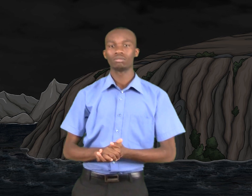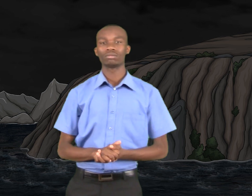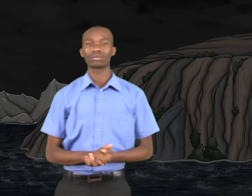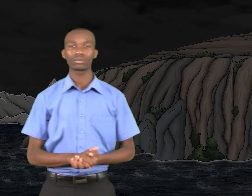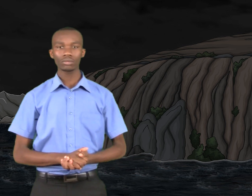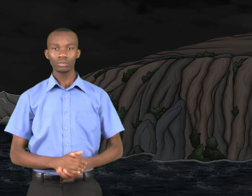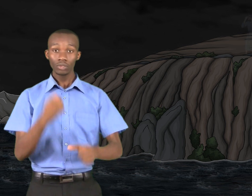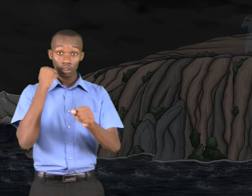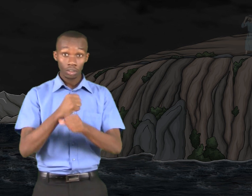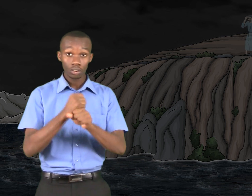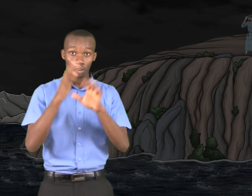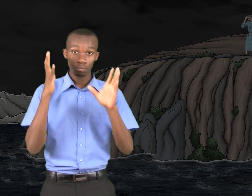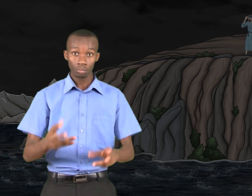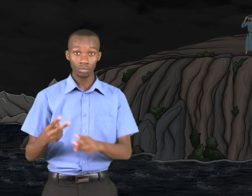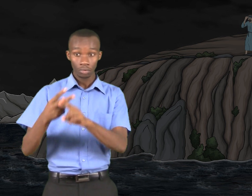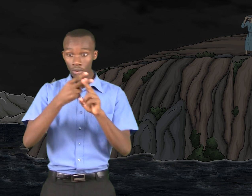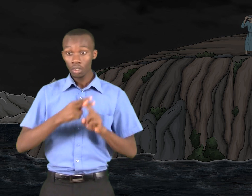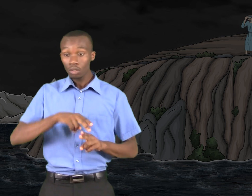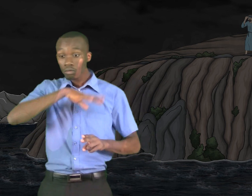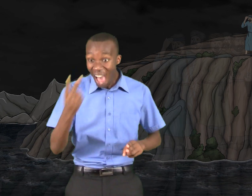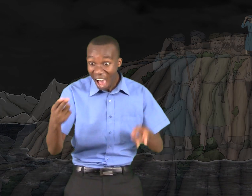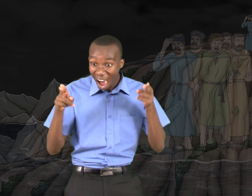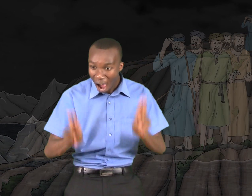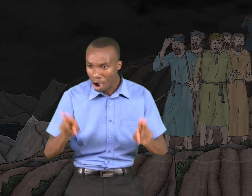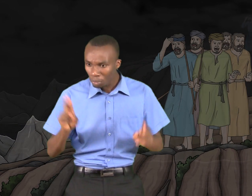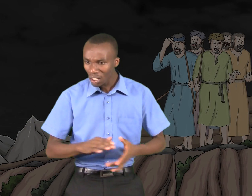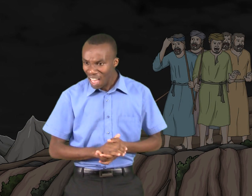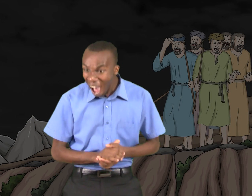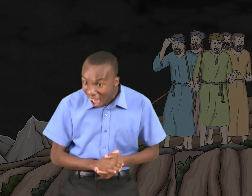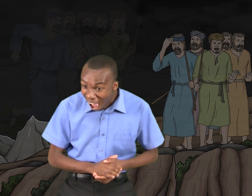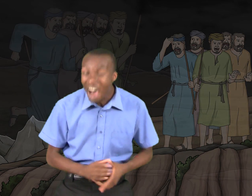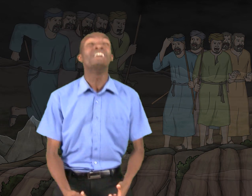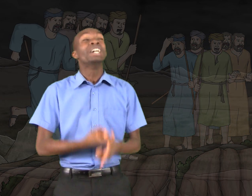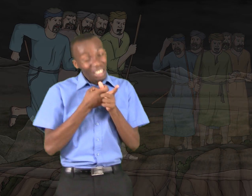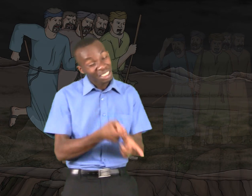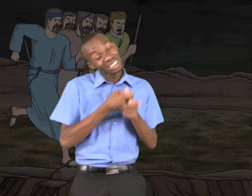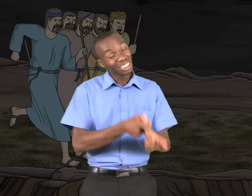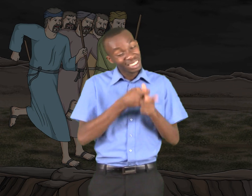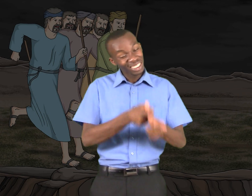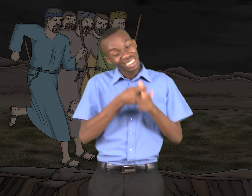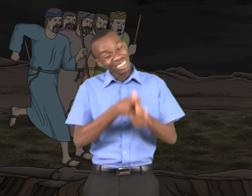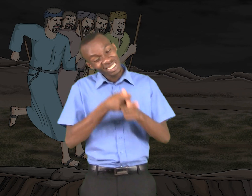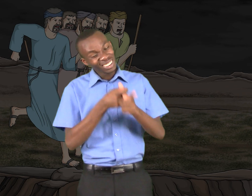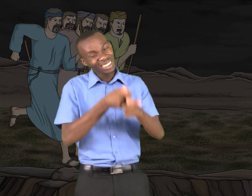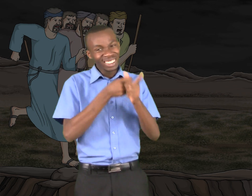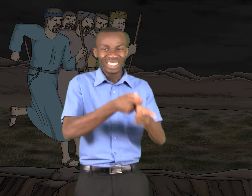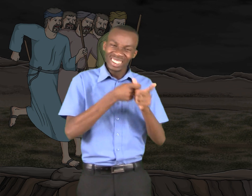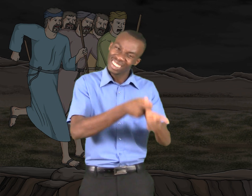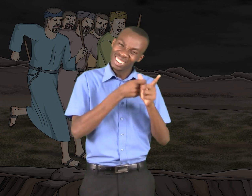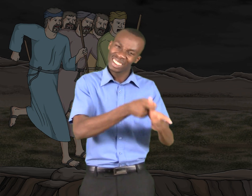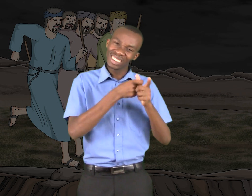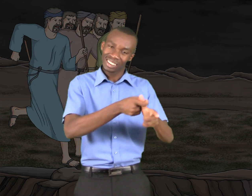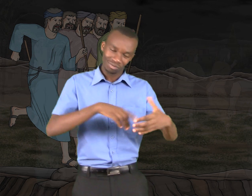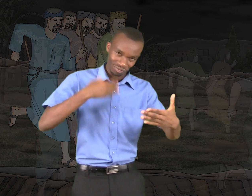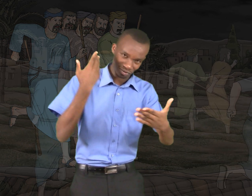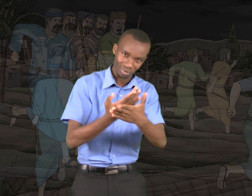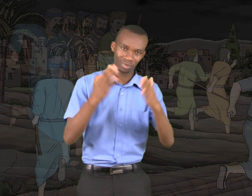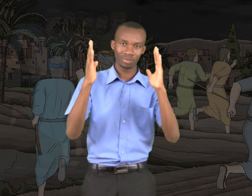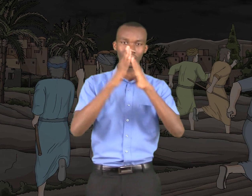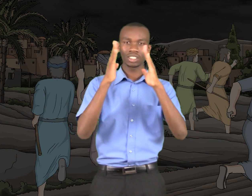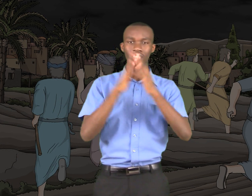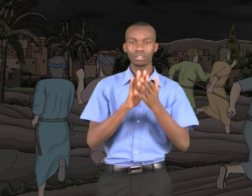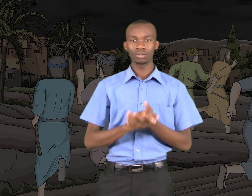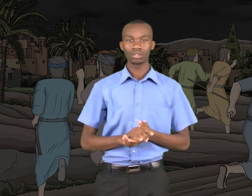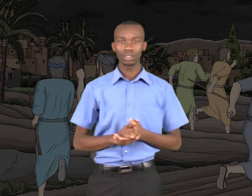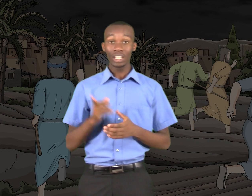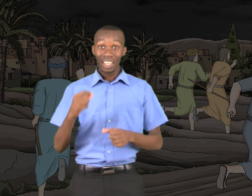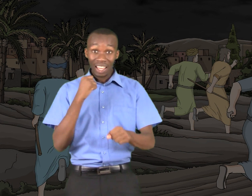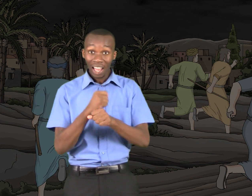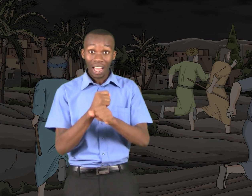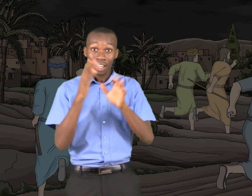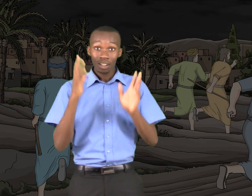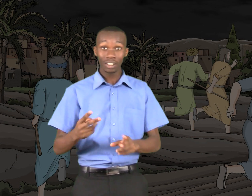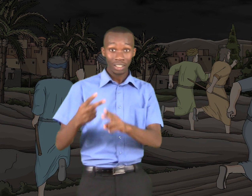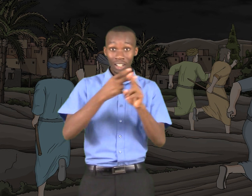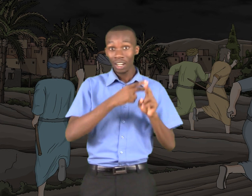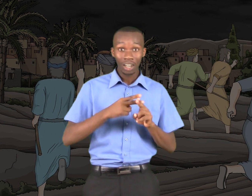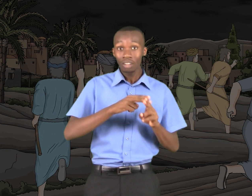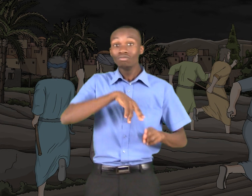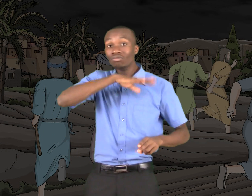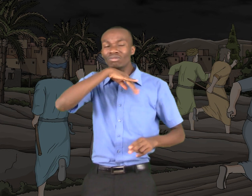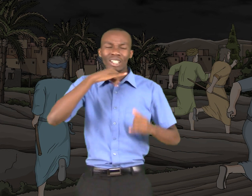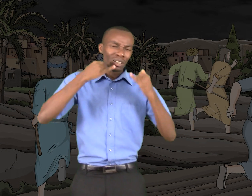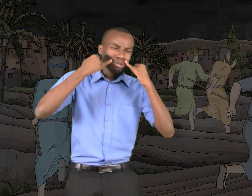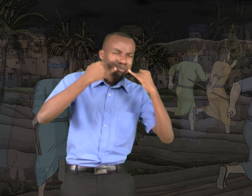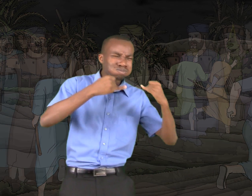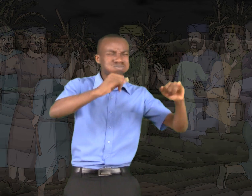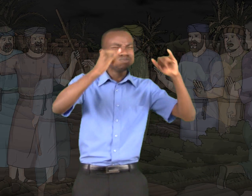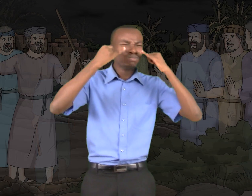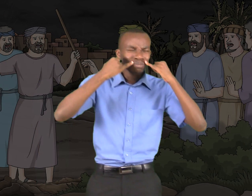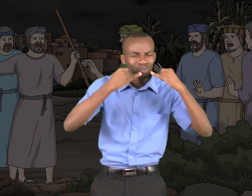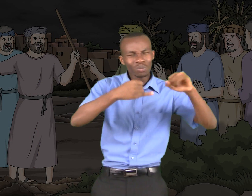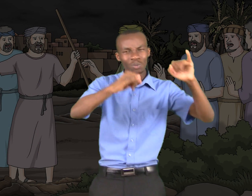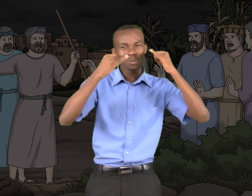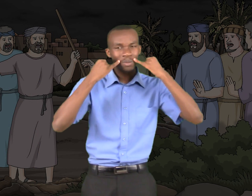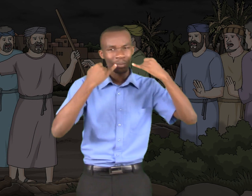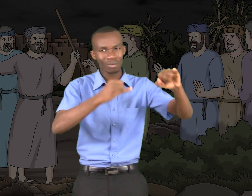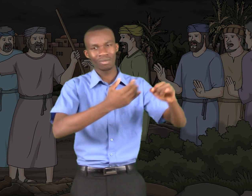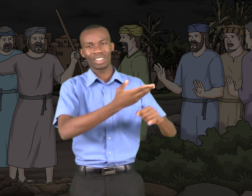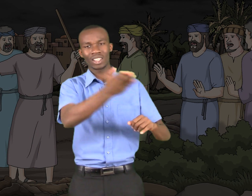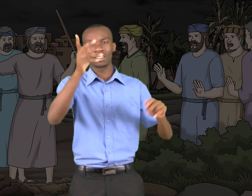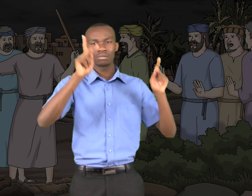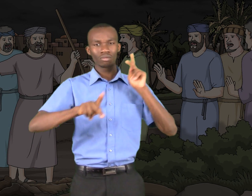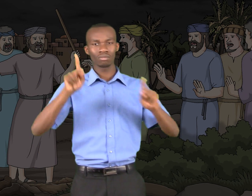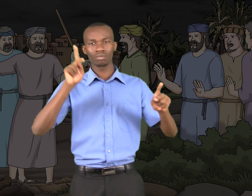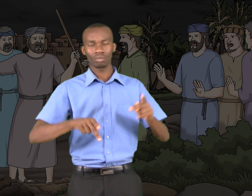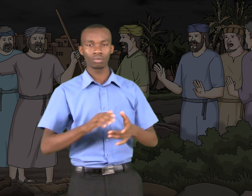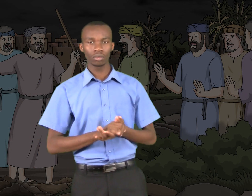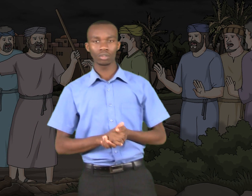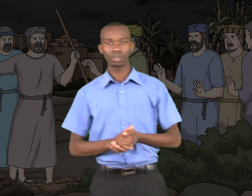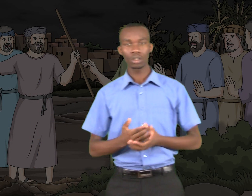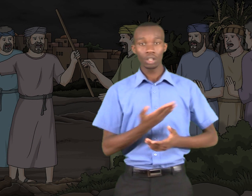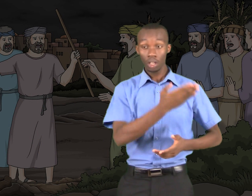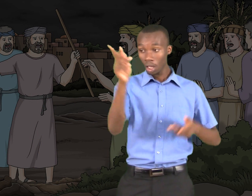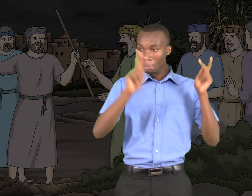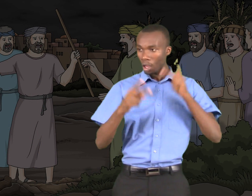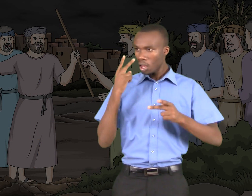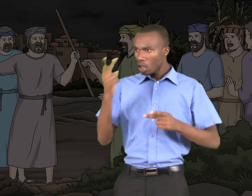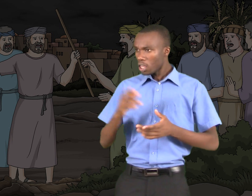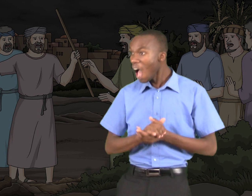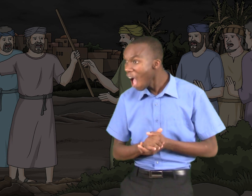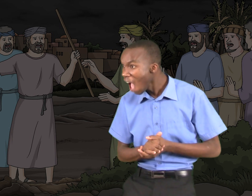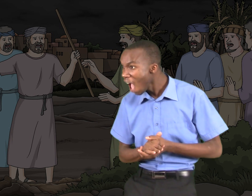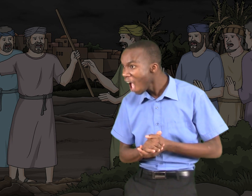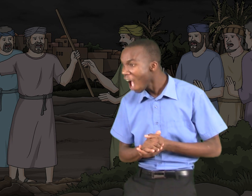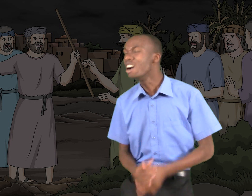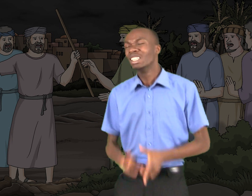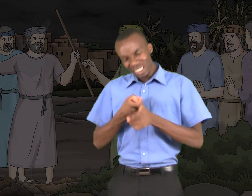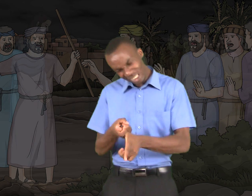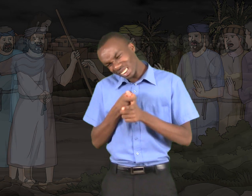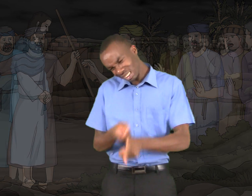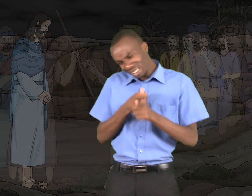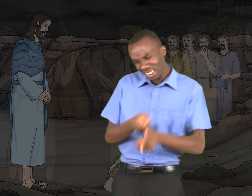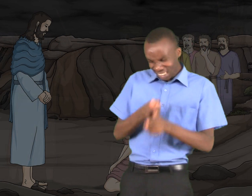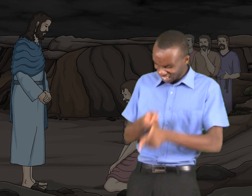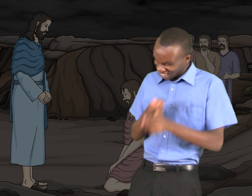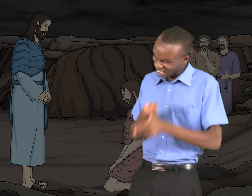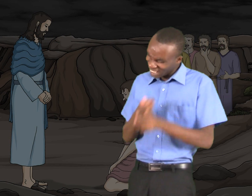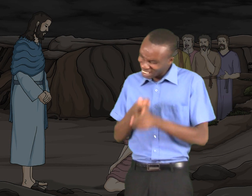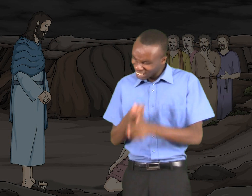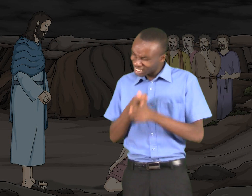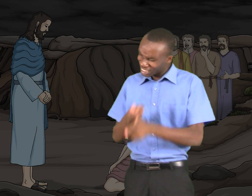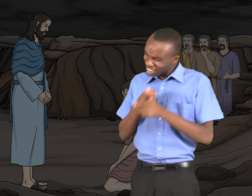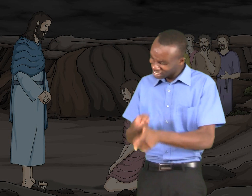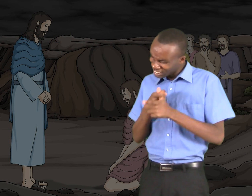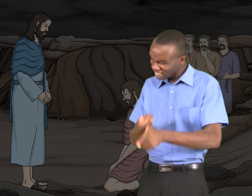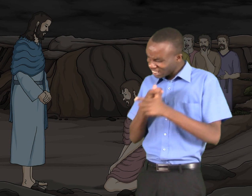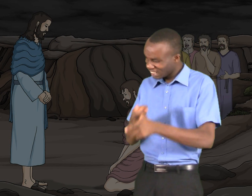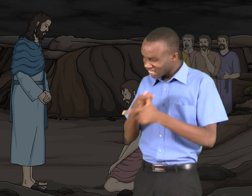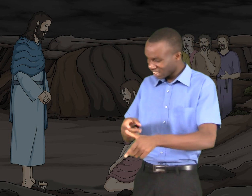Those tending the pigs ran off and reported this in the town and countryside, and the people went out to see what had happened.